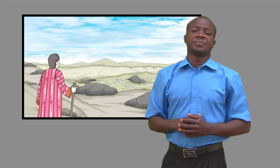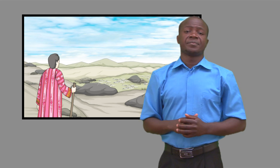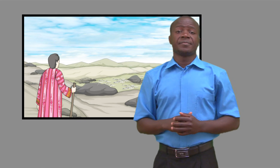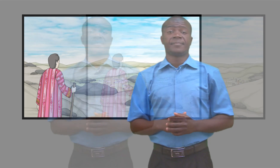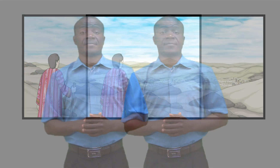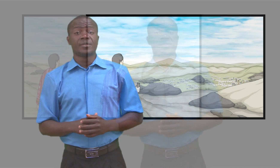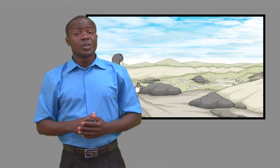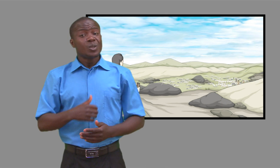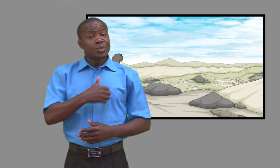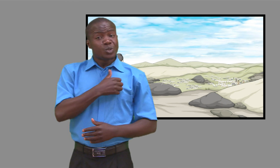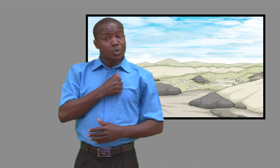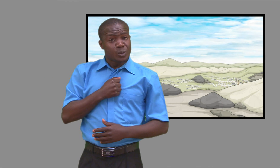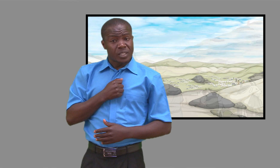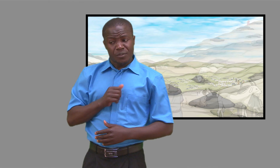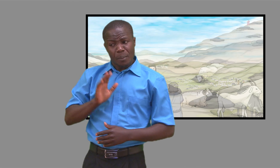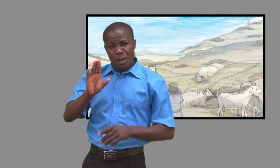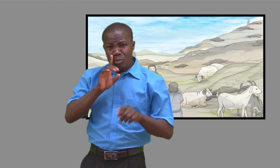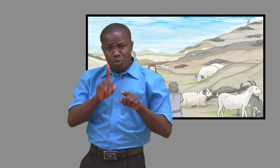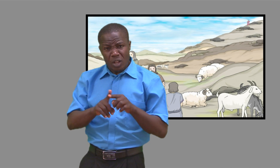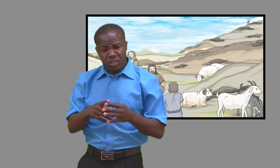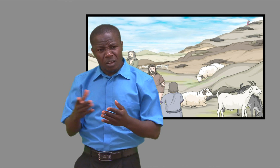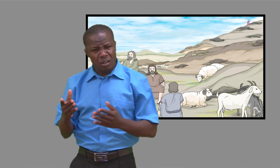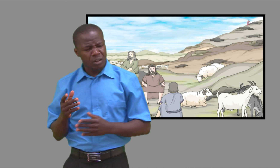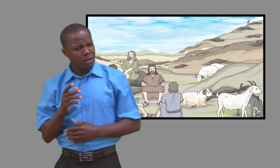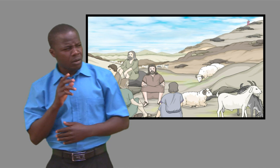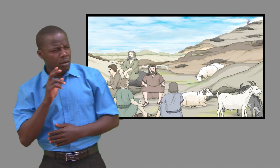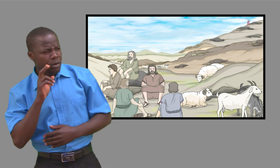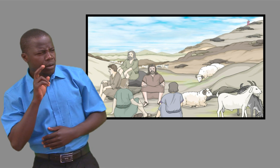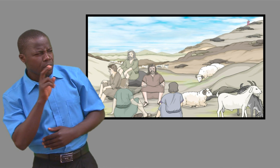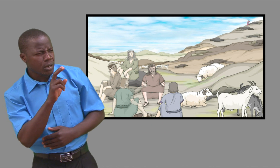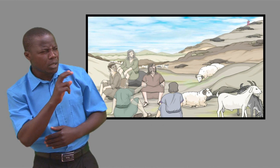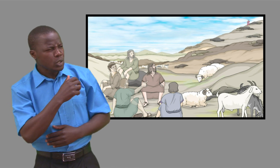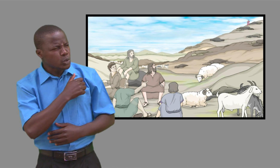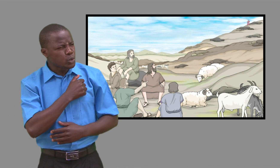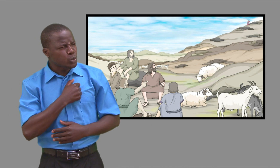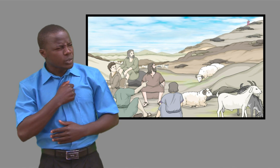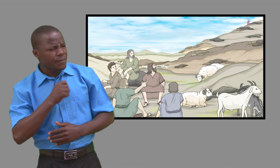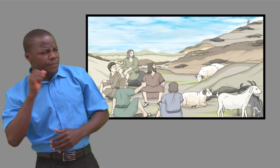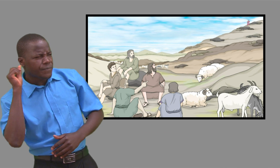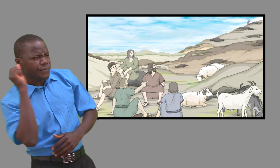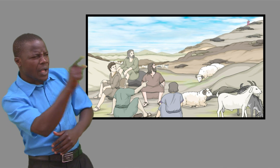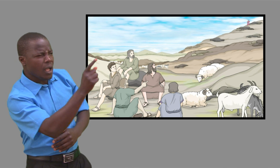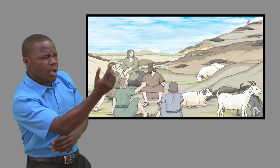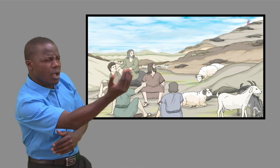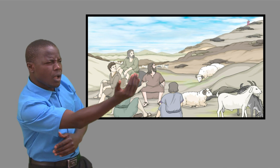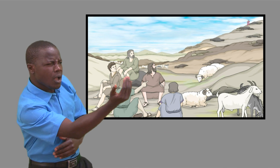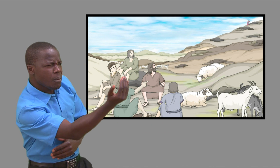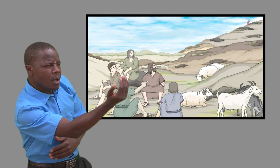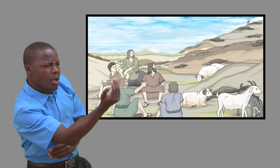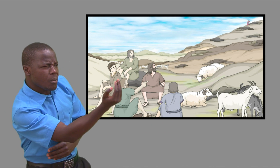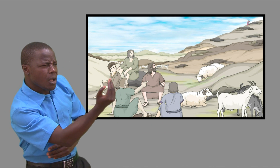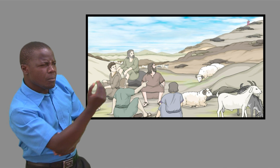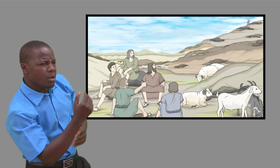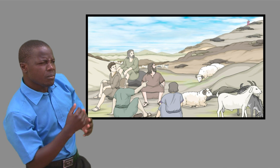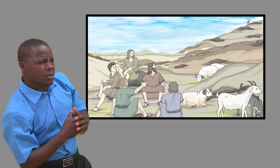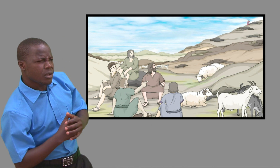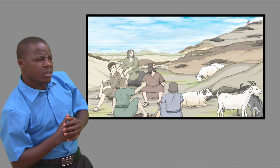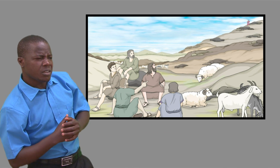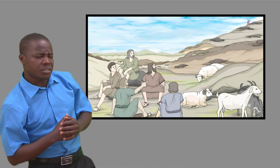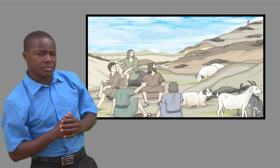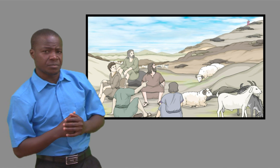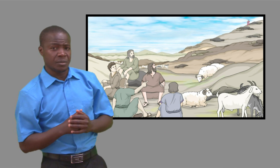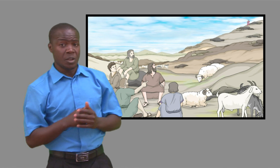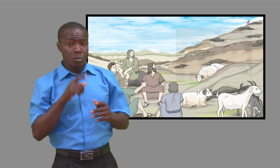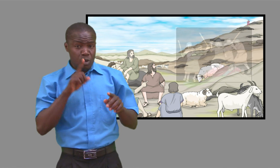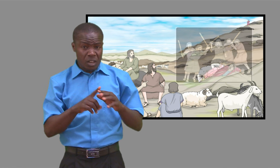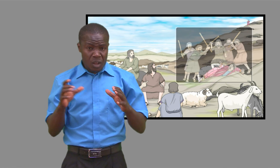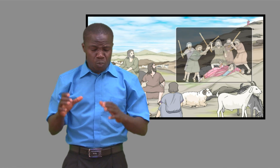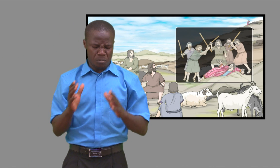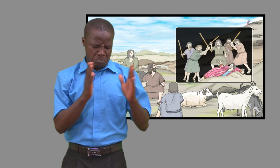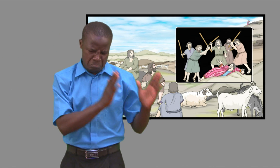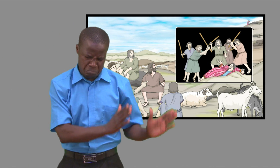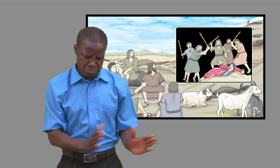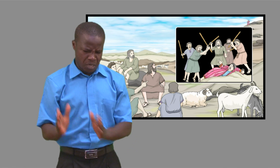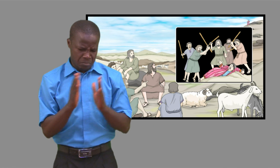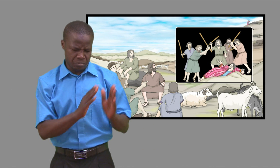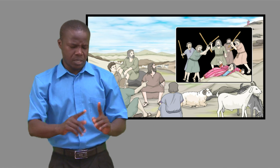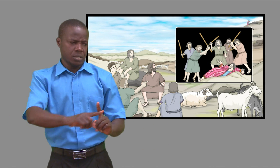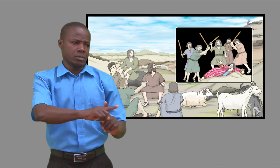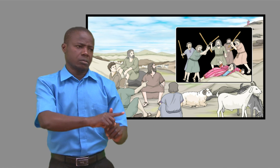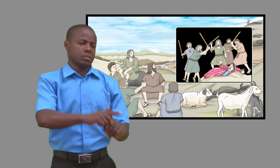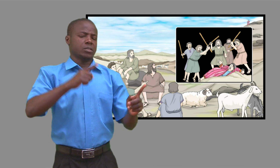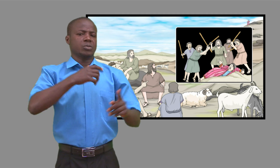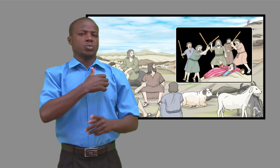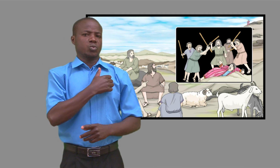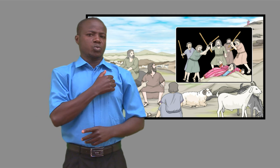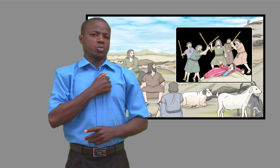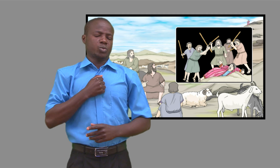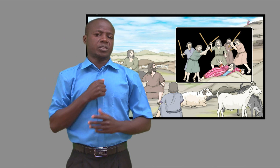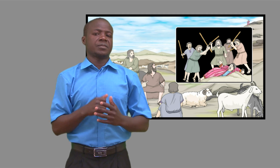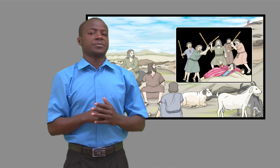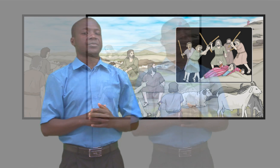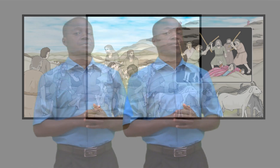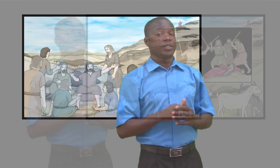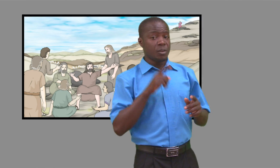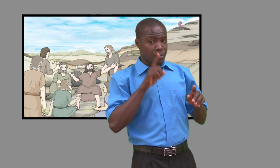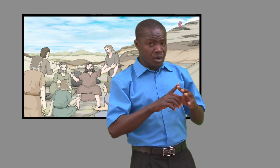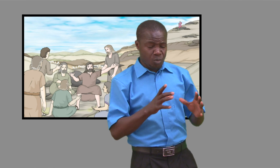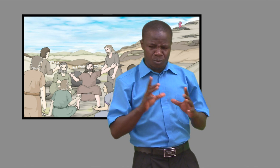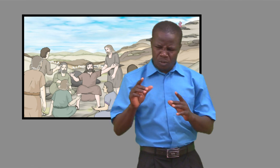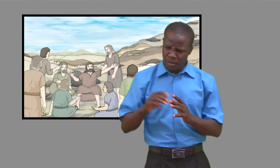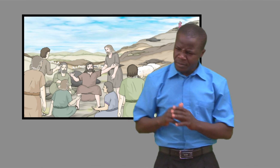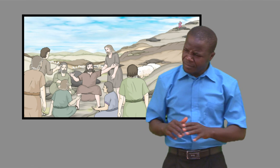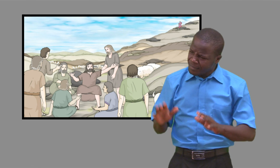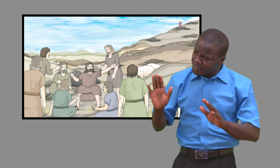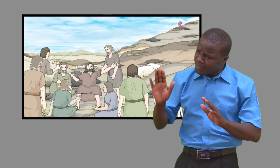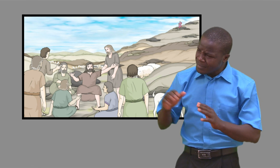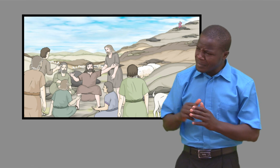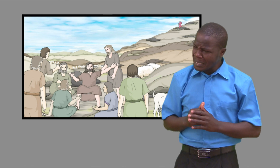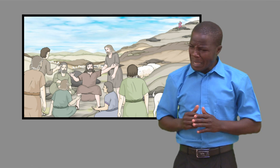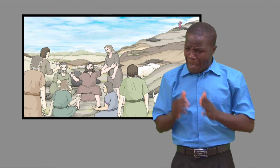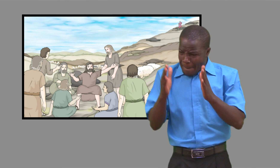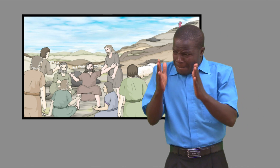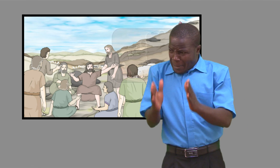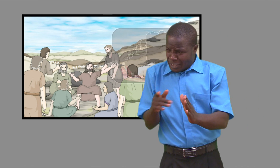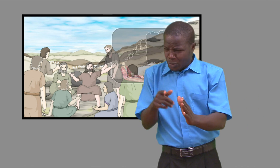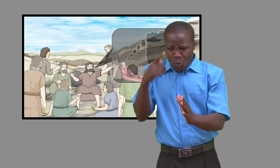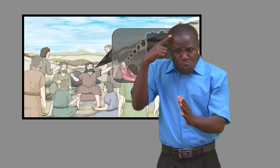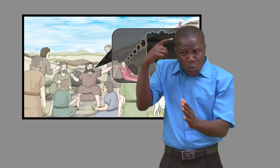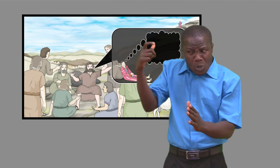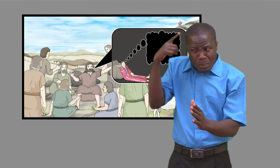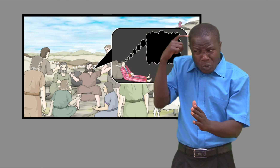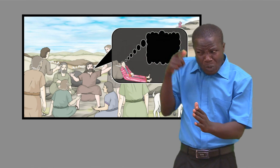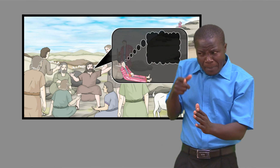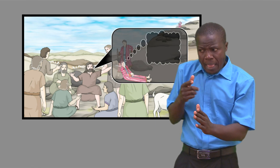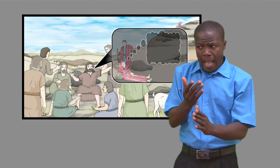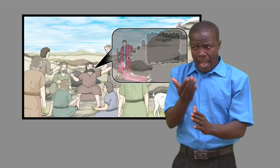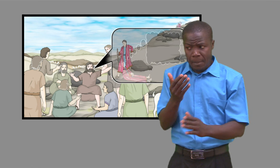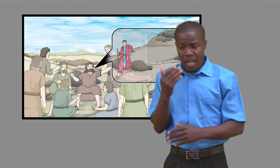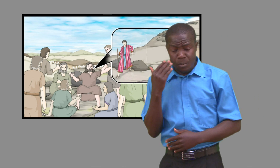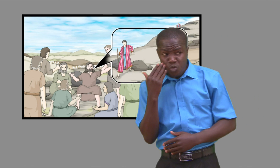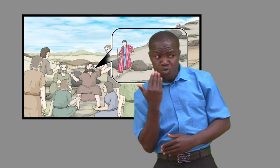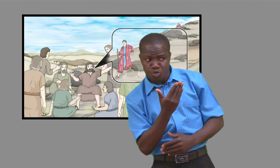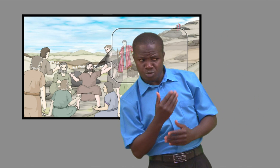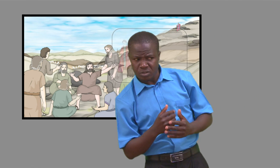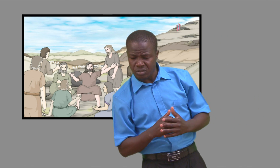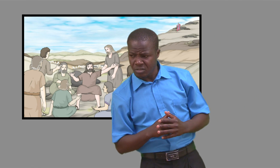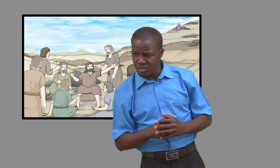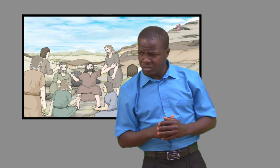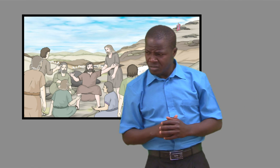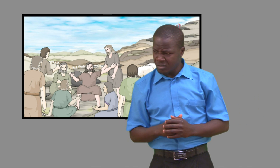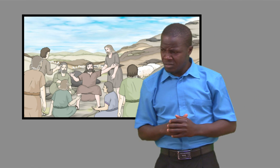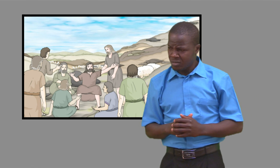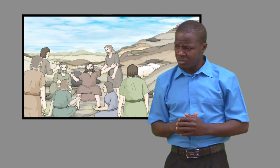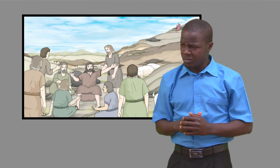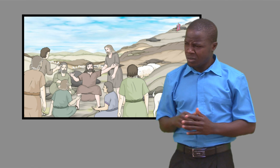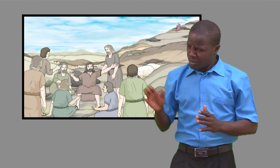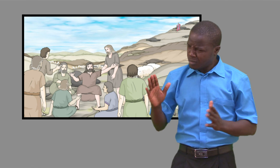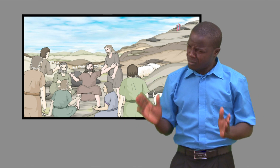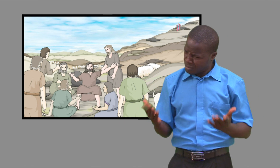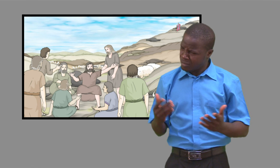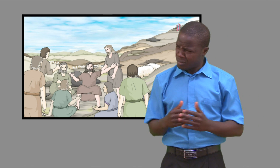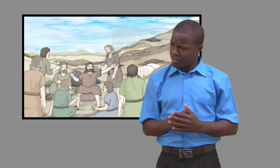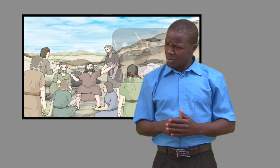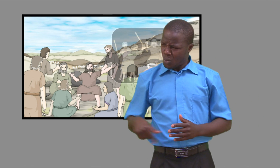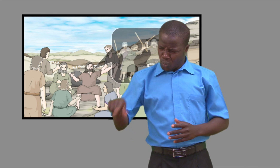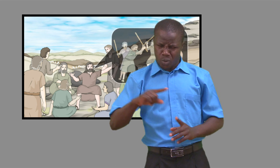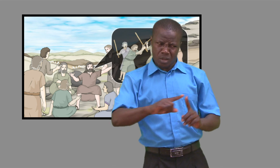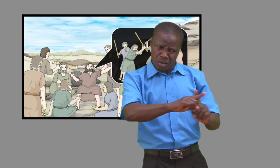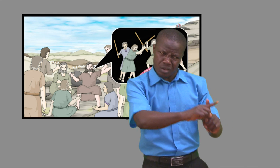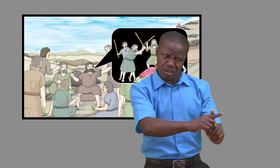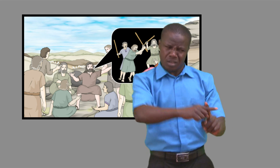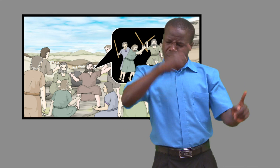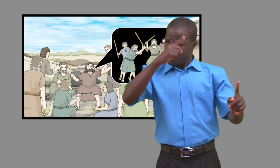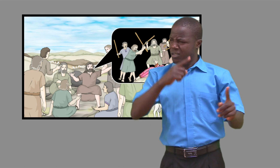Now Joseph’s brothers saw him in the distance, and before he arrived, they plotted to kill him. “Here comes that dreamer!” they said to one another.